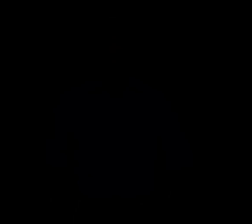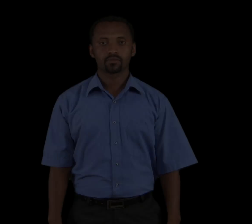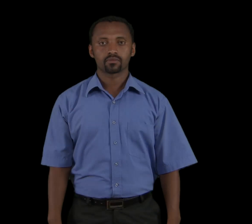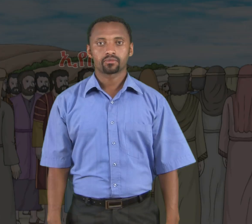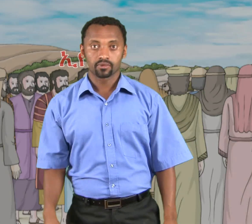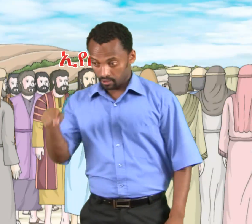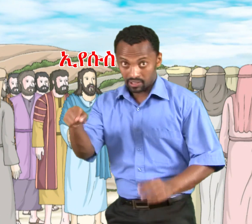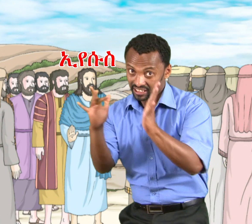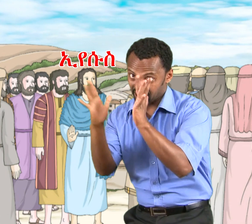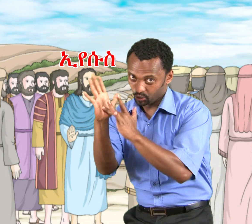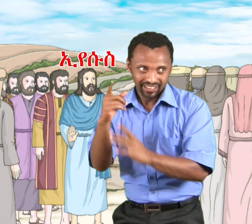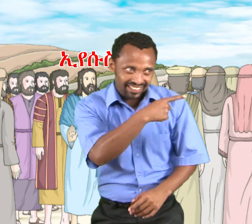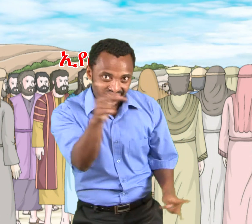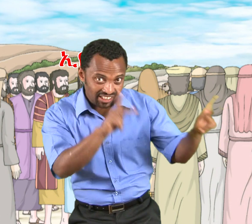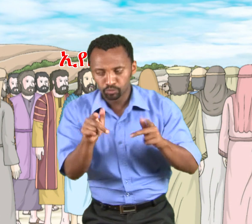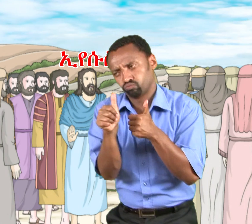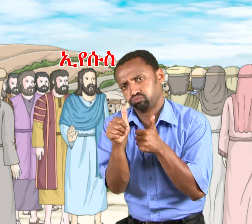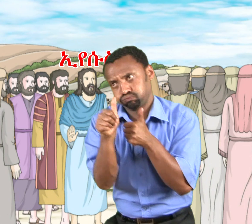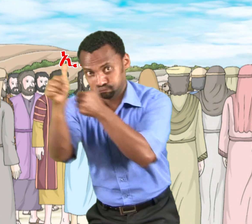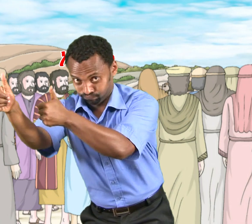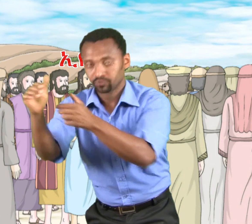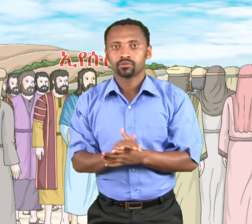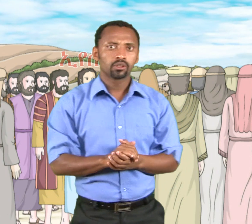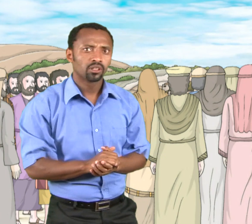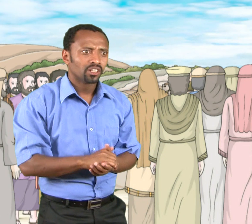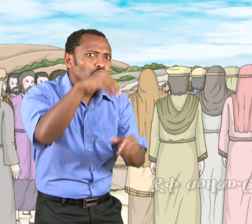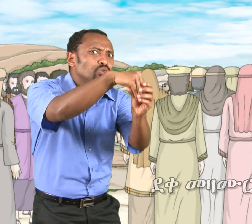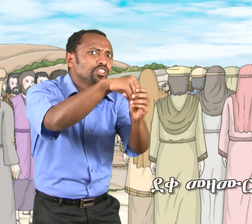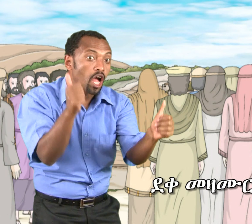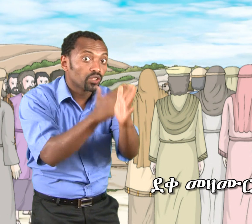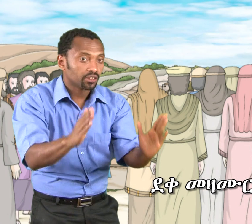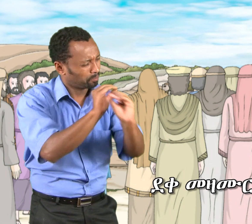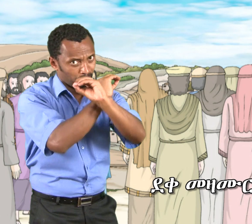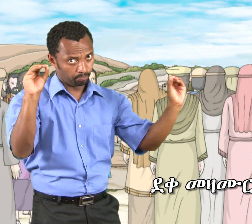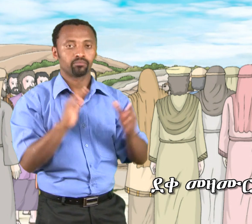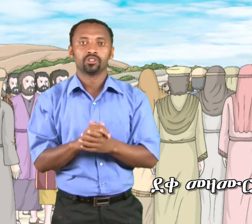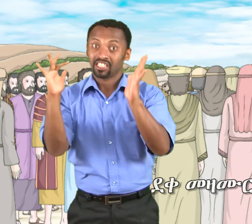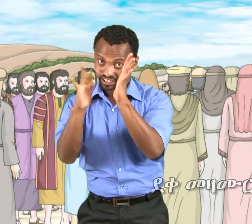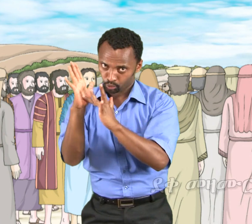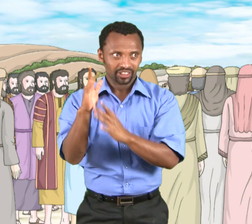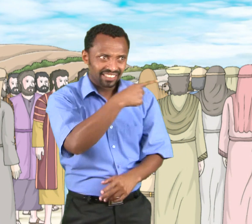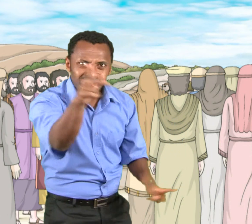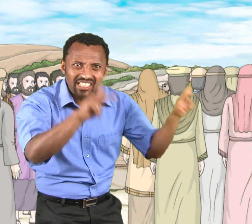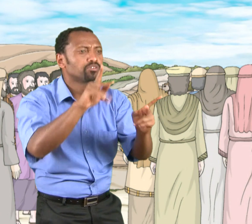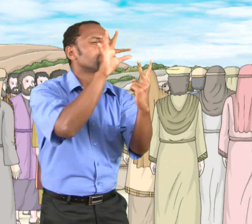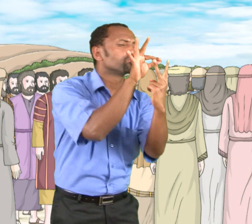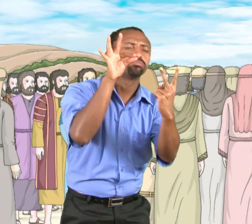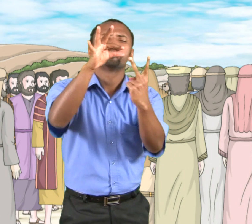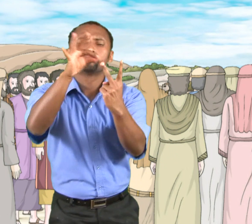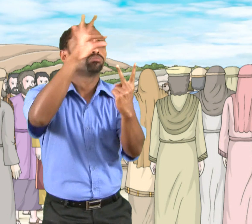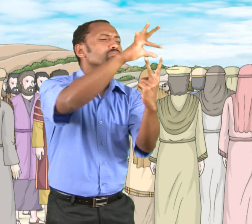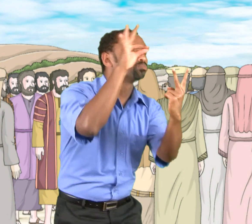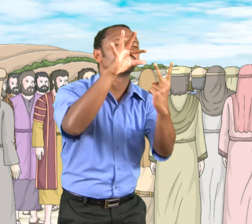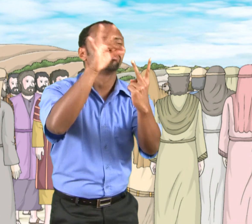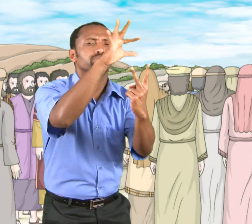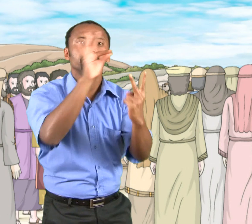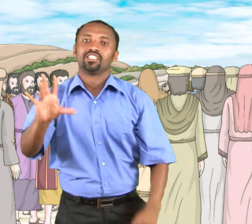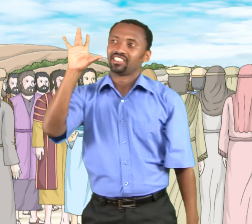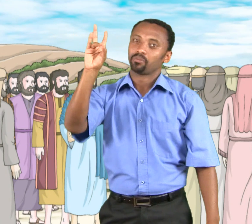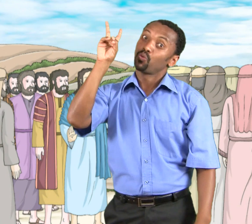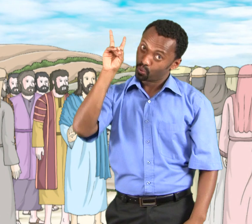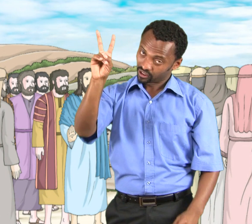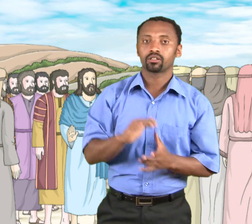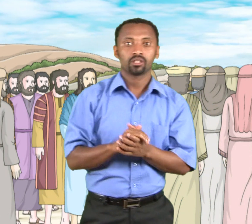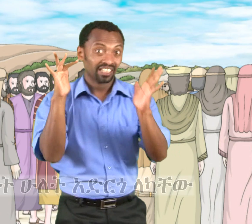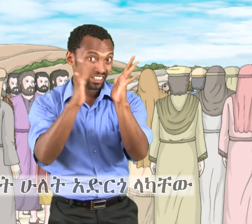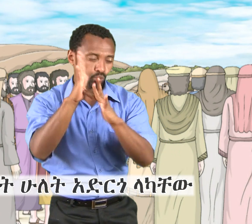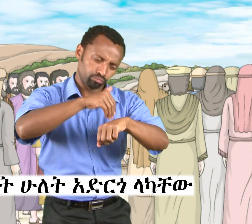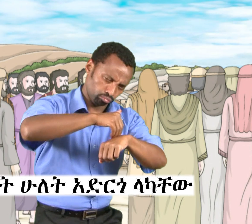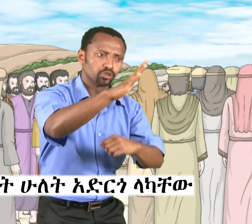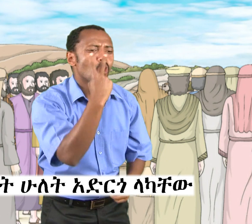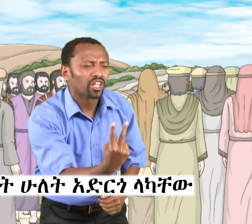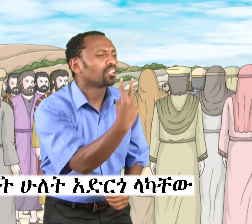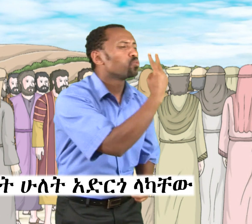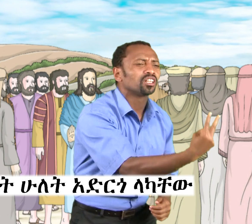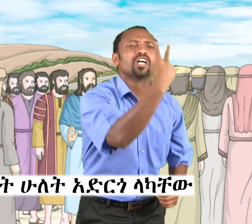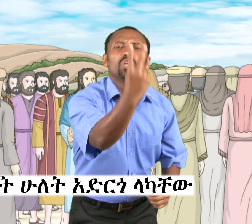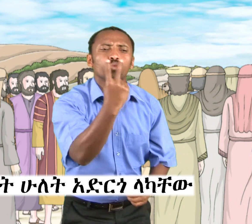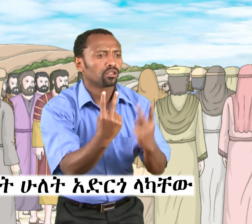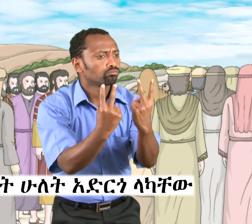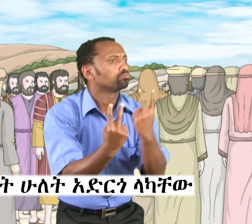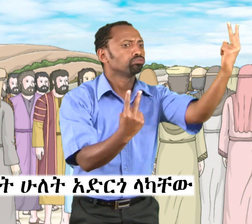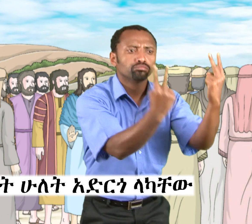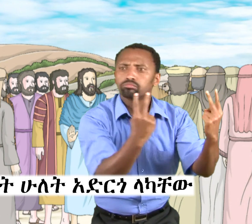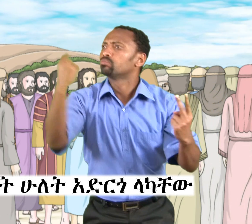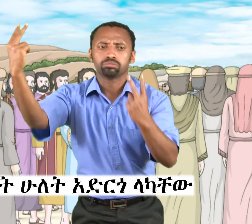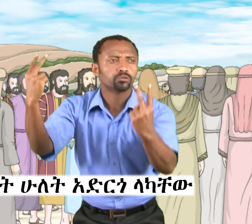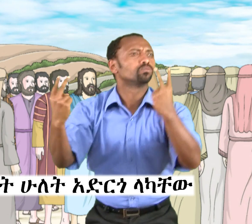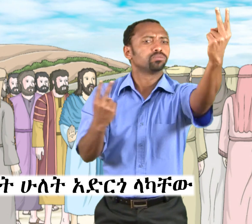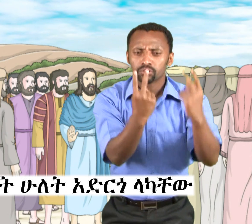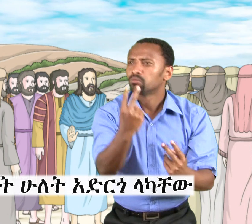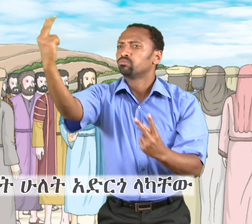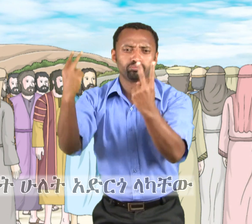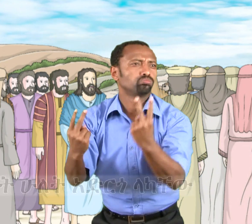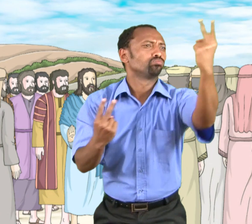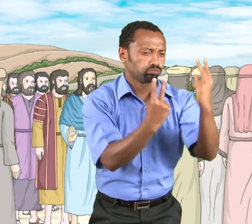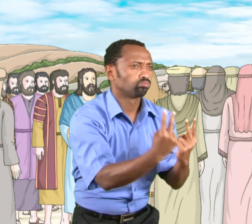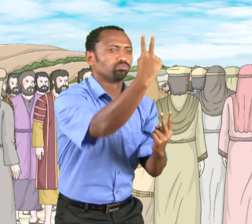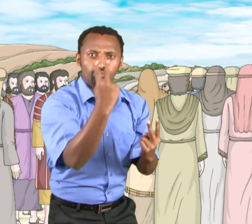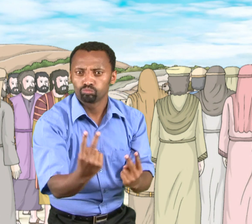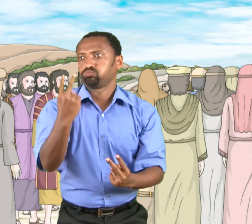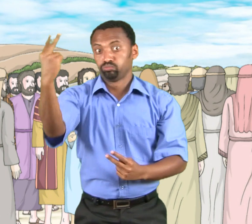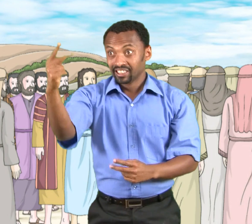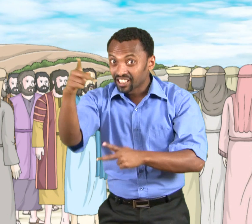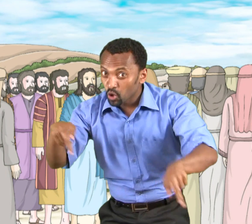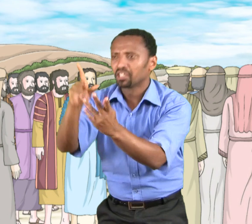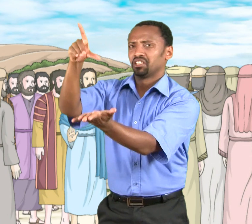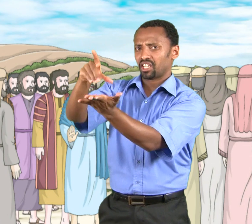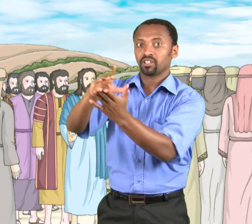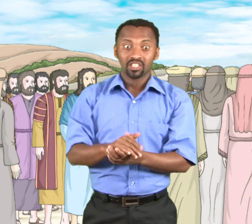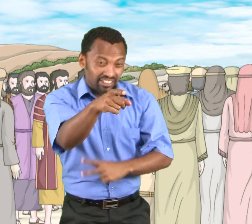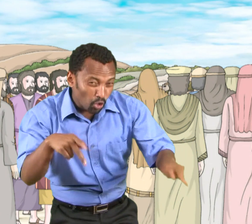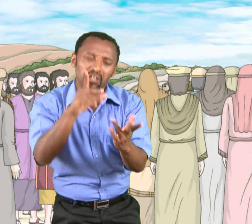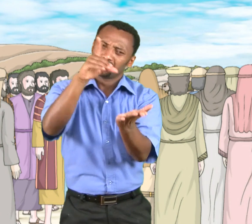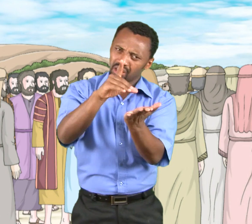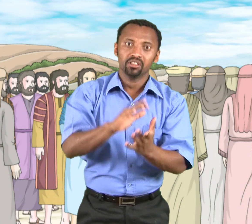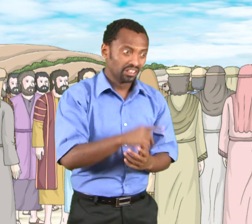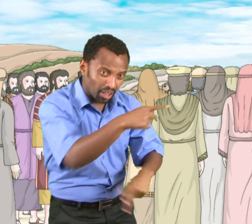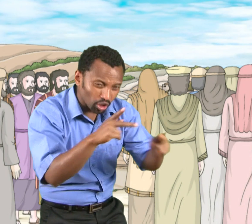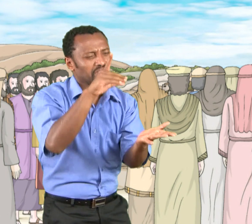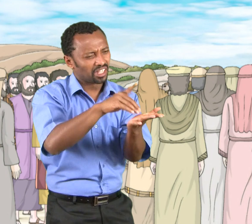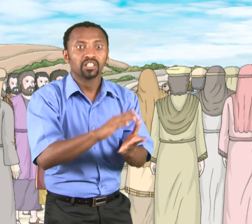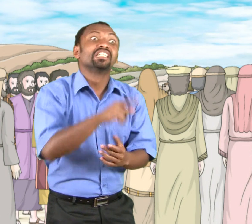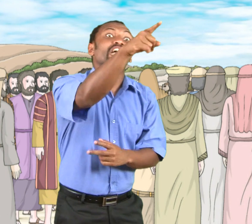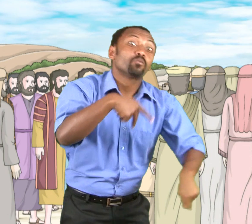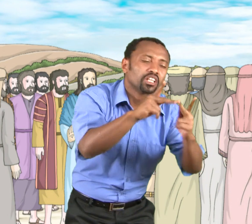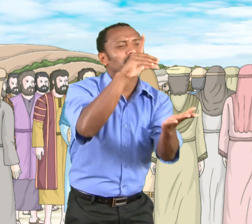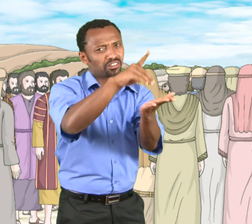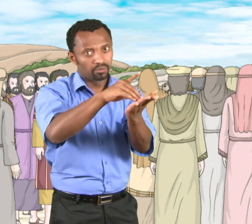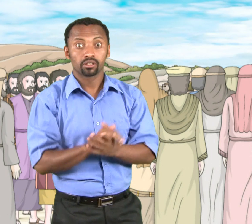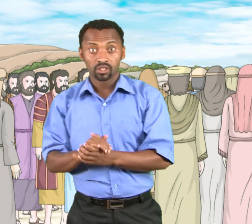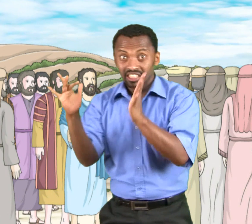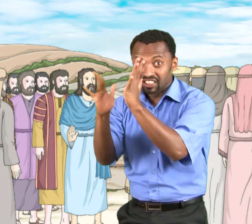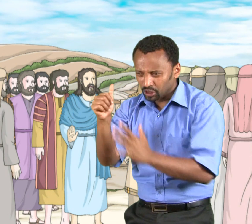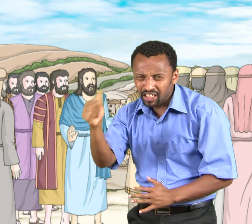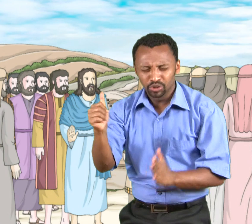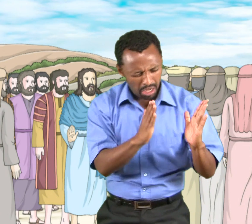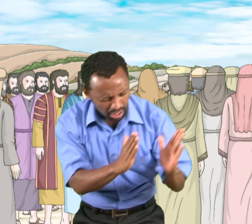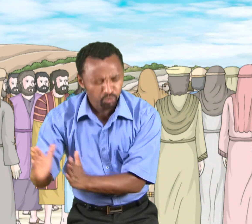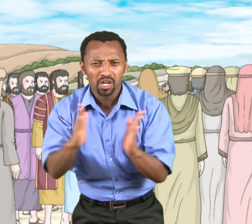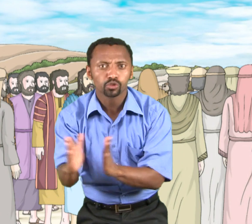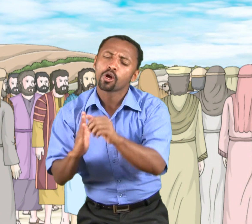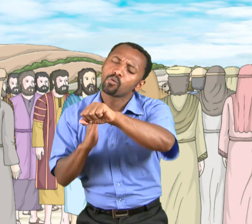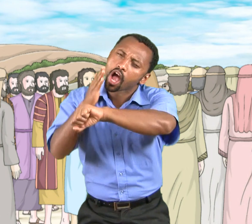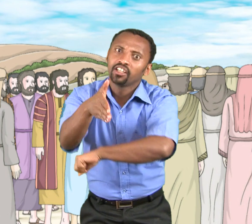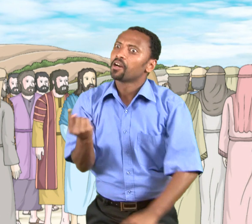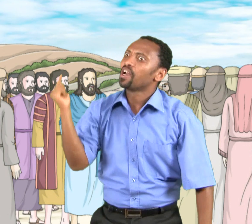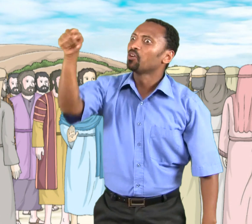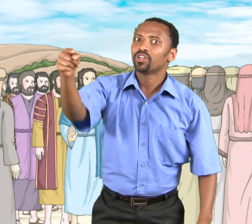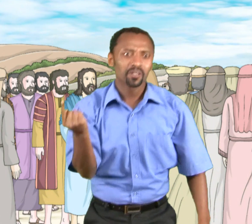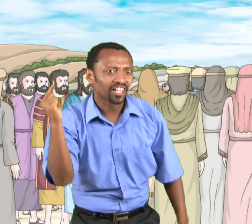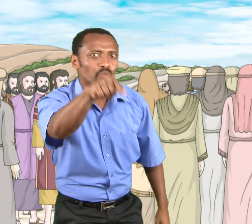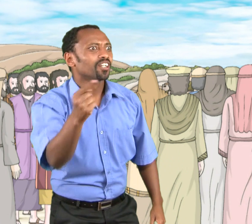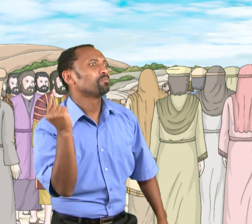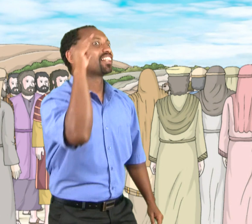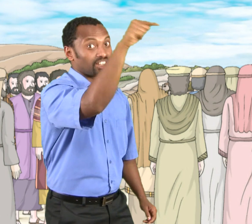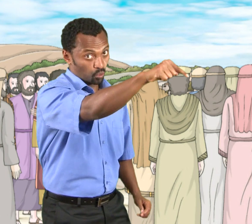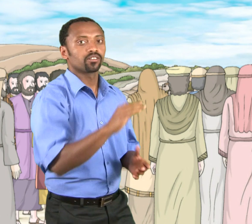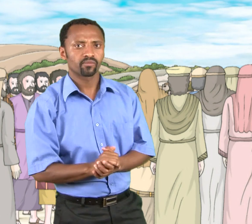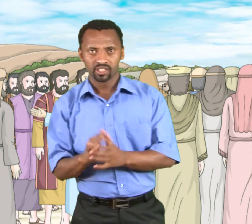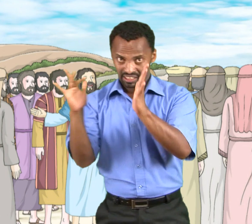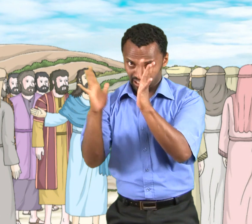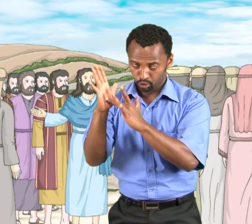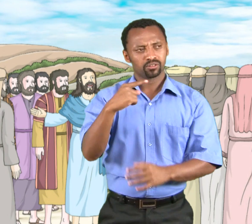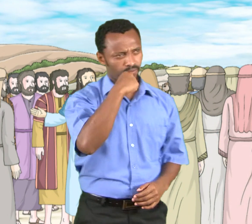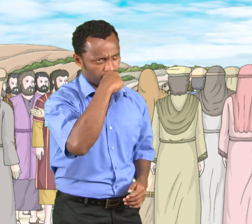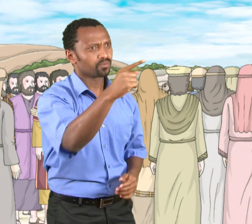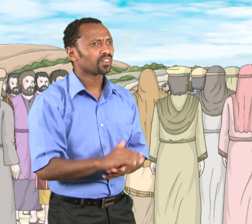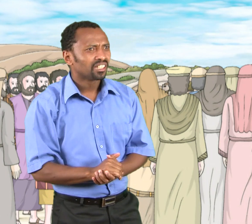After this, the Lord appointed seventy-two others and sent them two by two ahead of Him to every town and place He was about to visit.